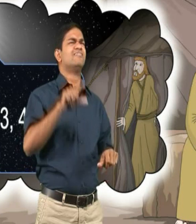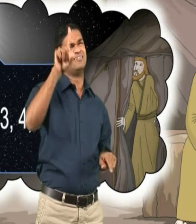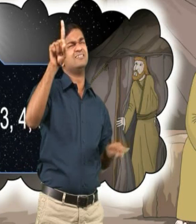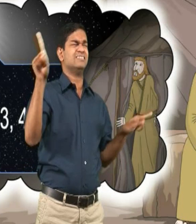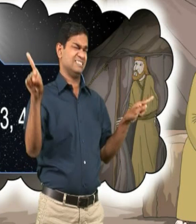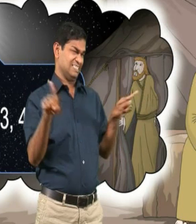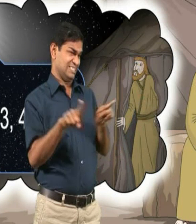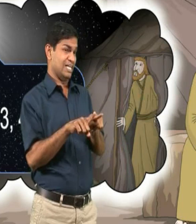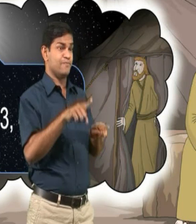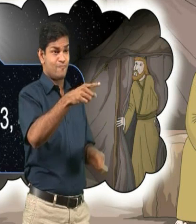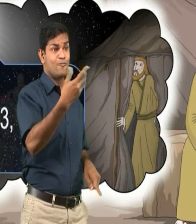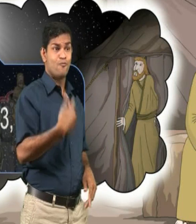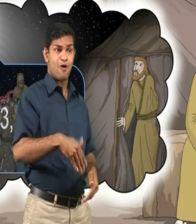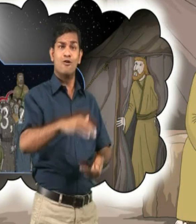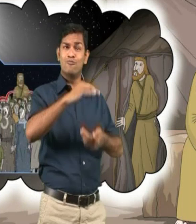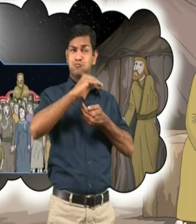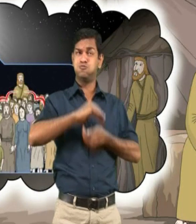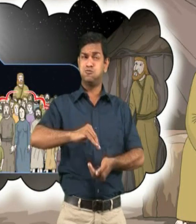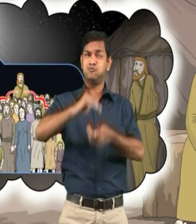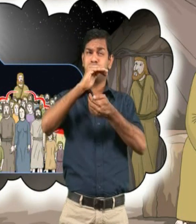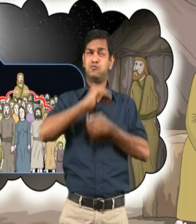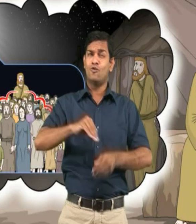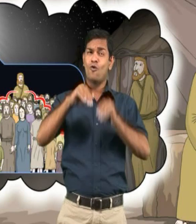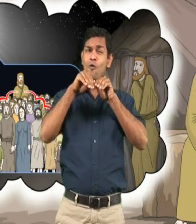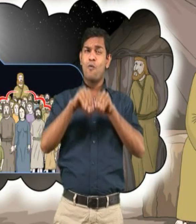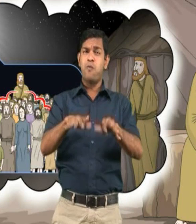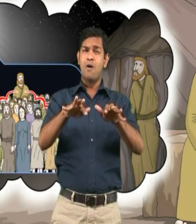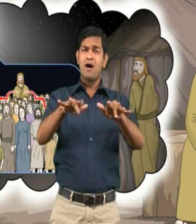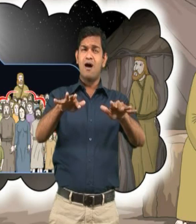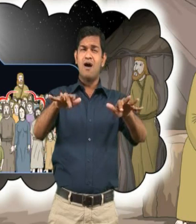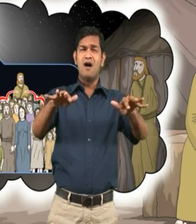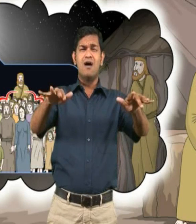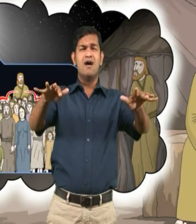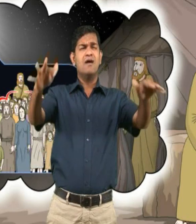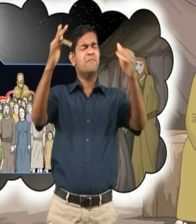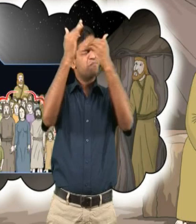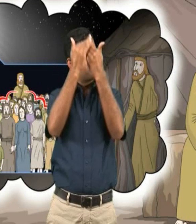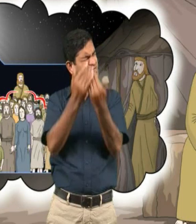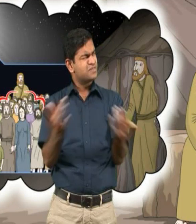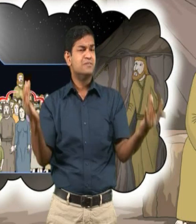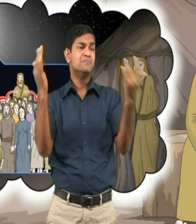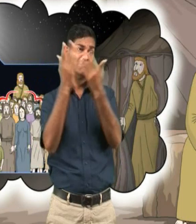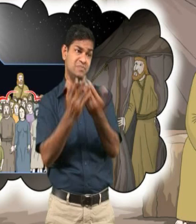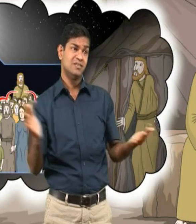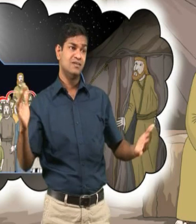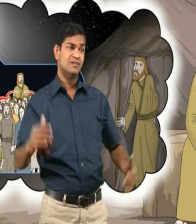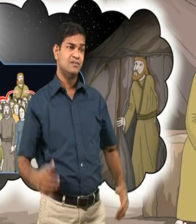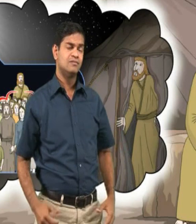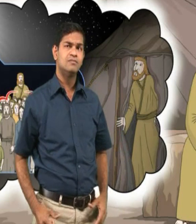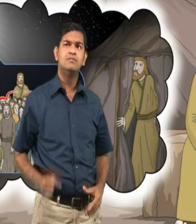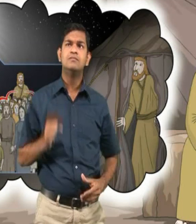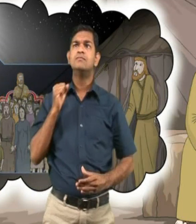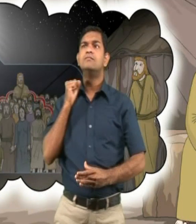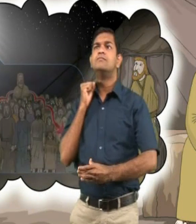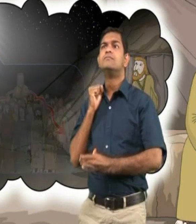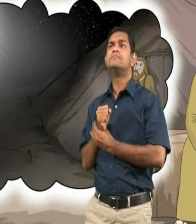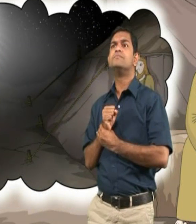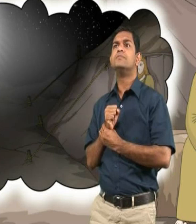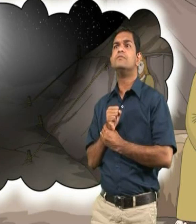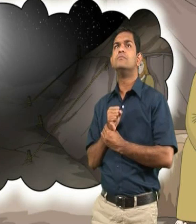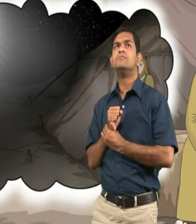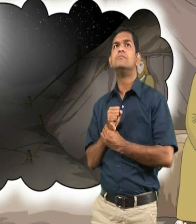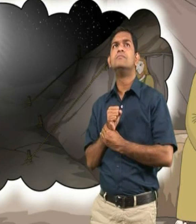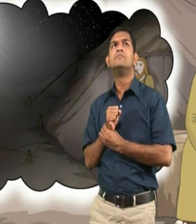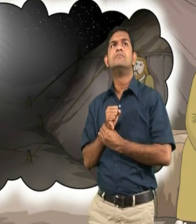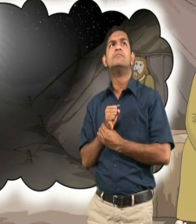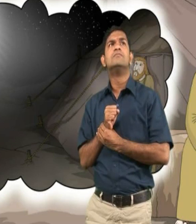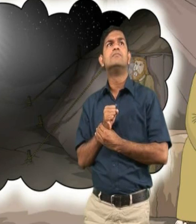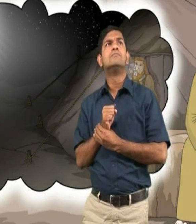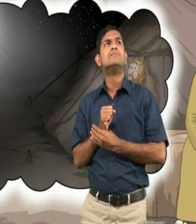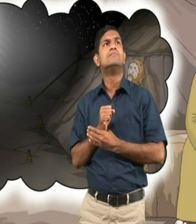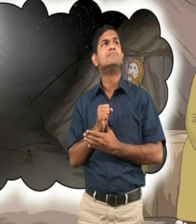Then He told him, “So shall your offspring be.”